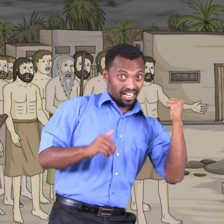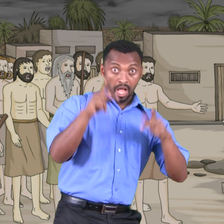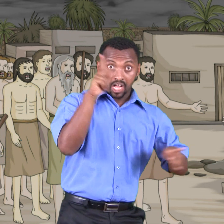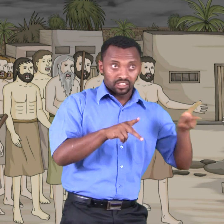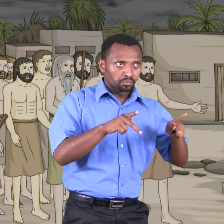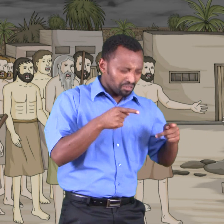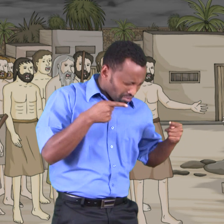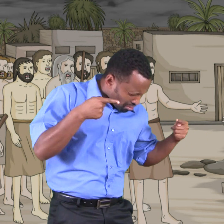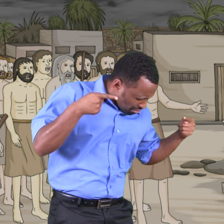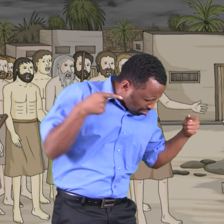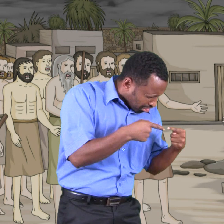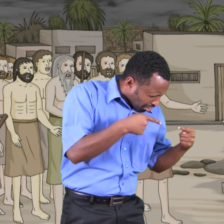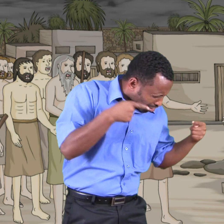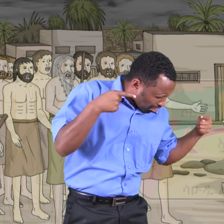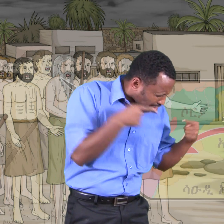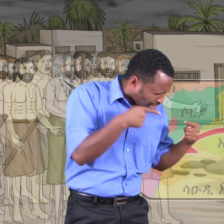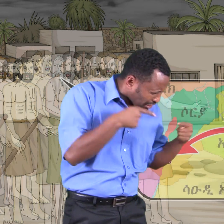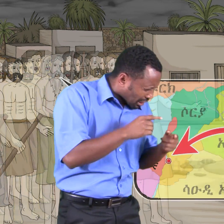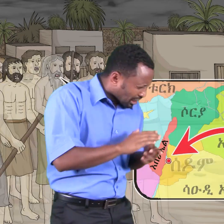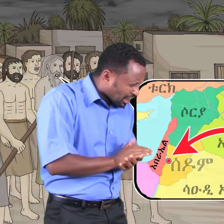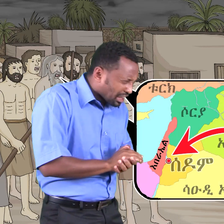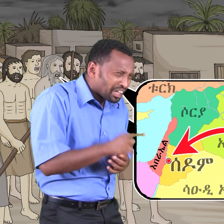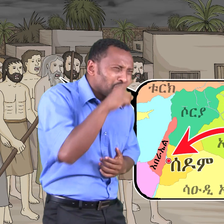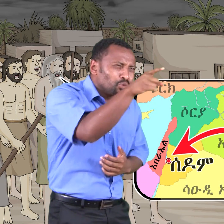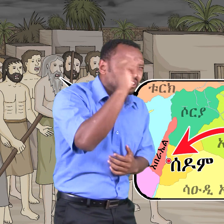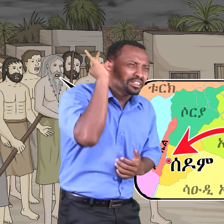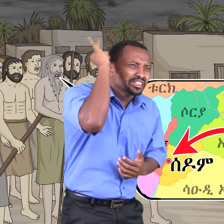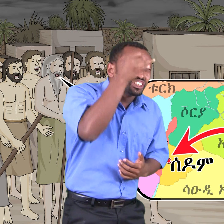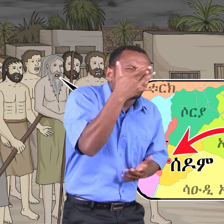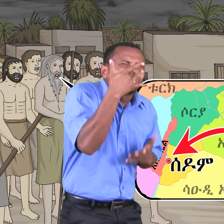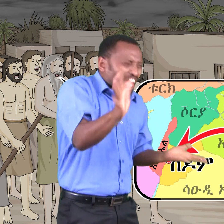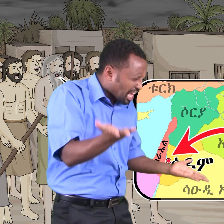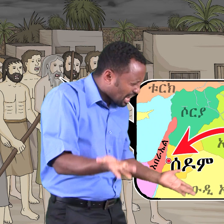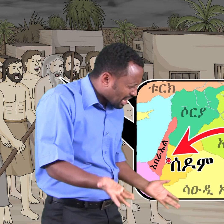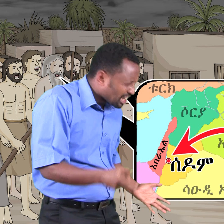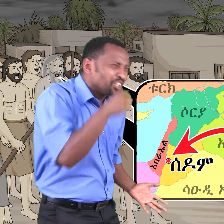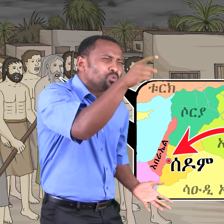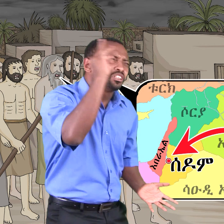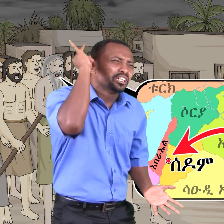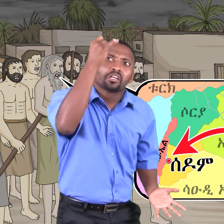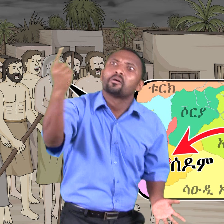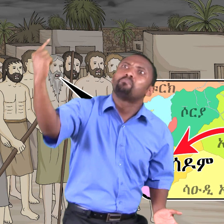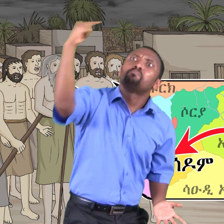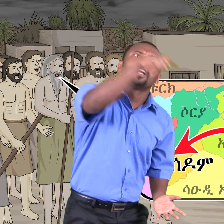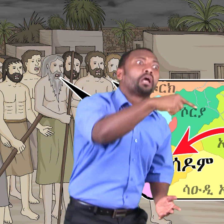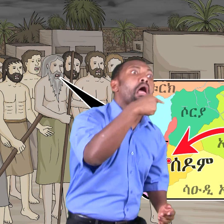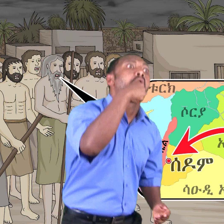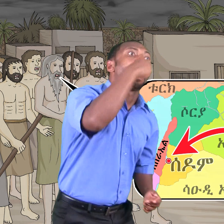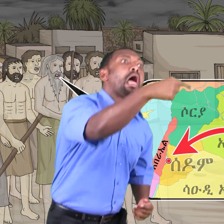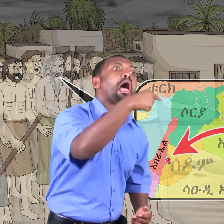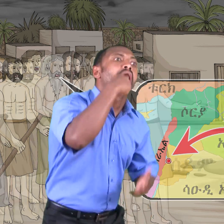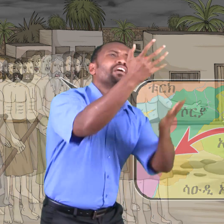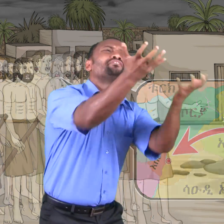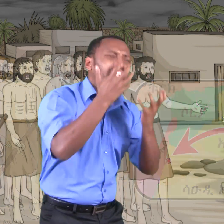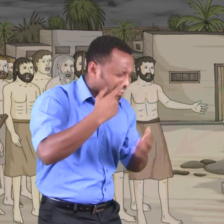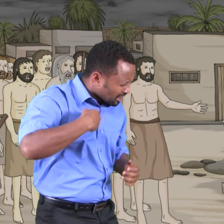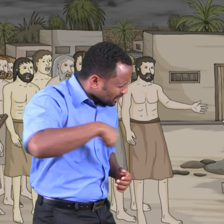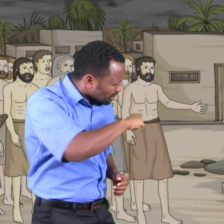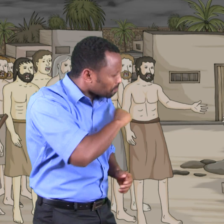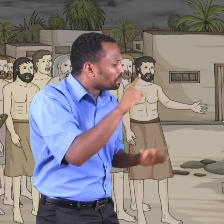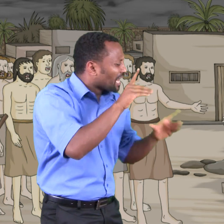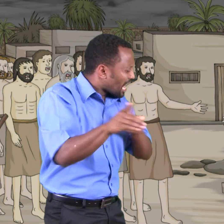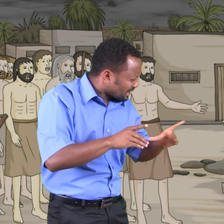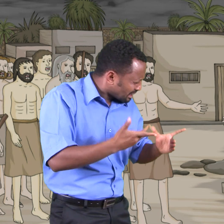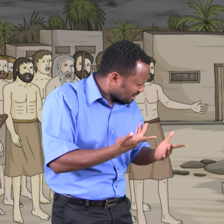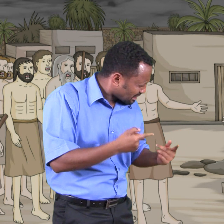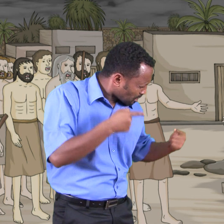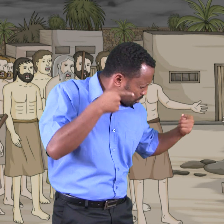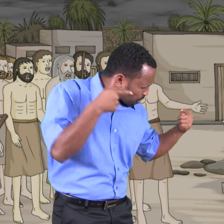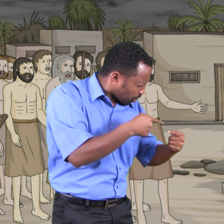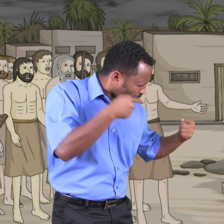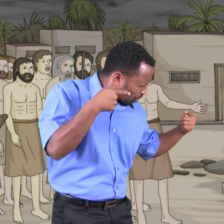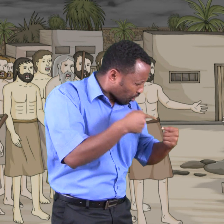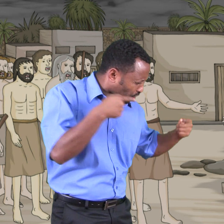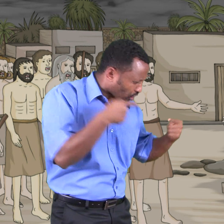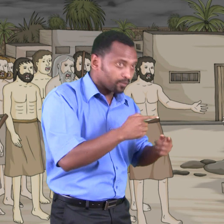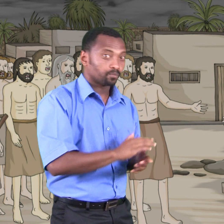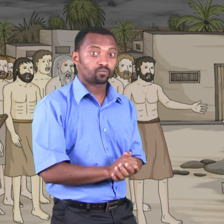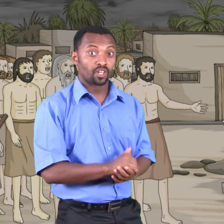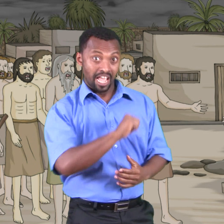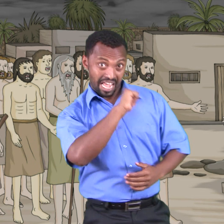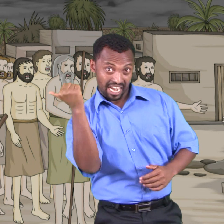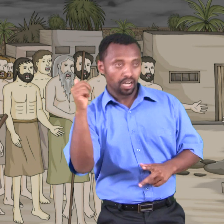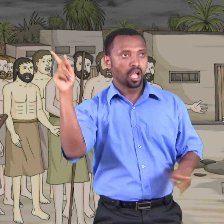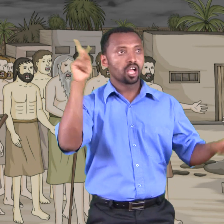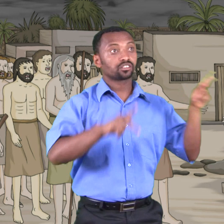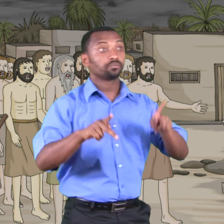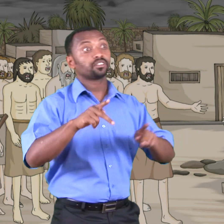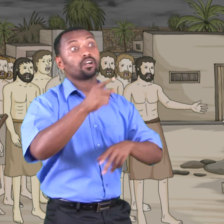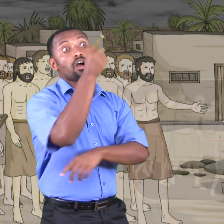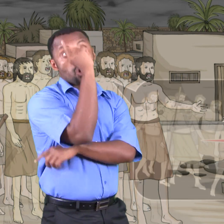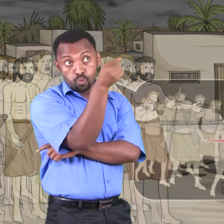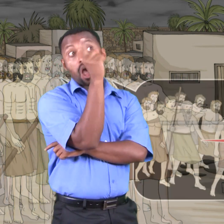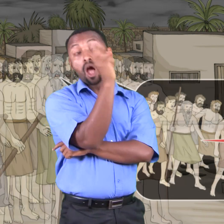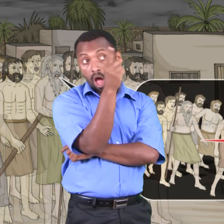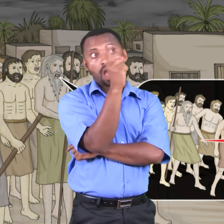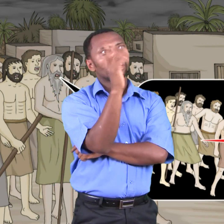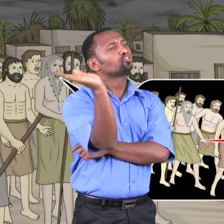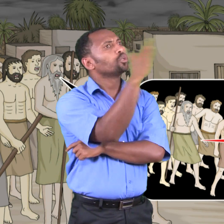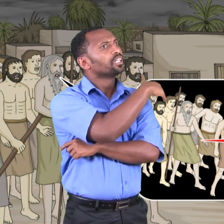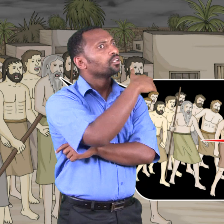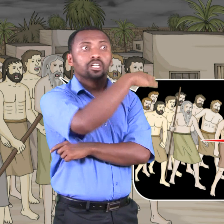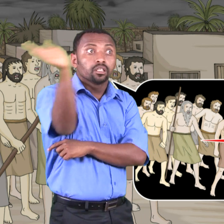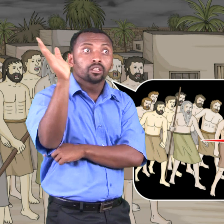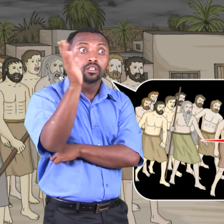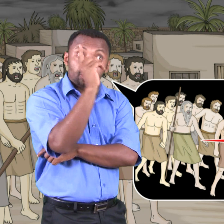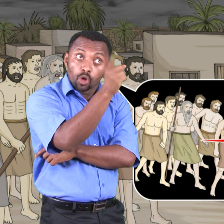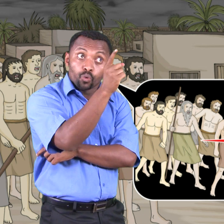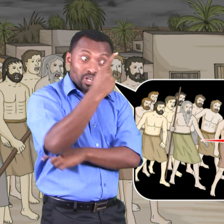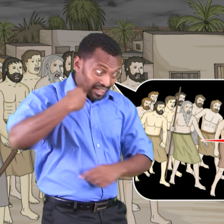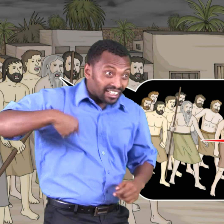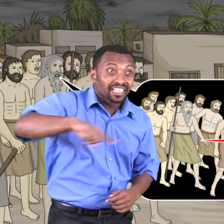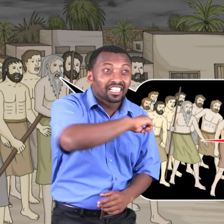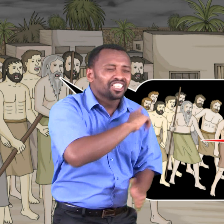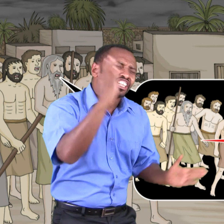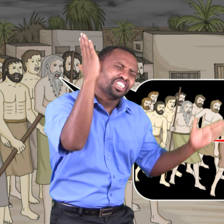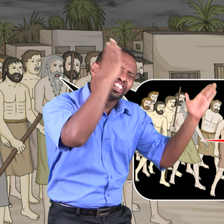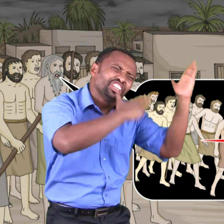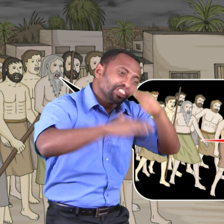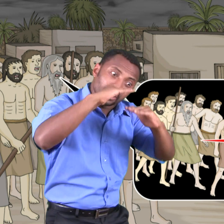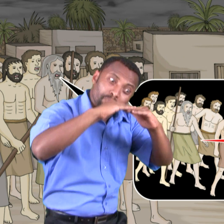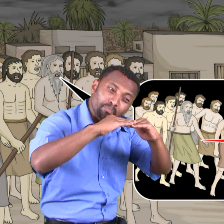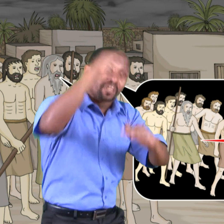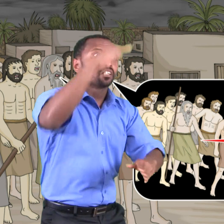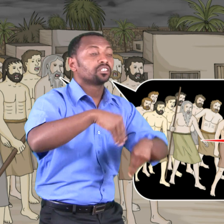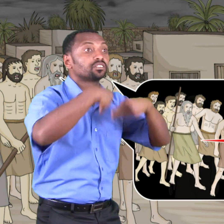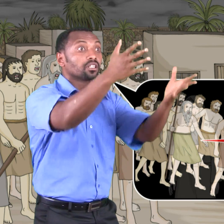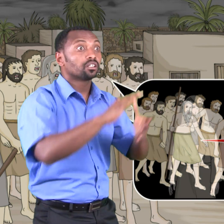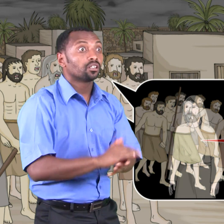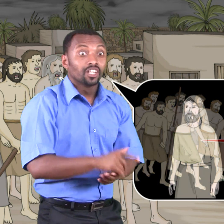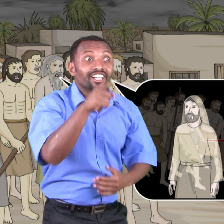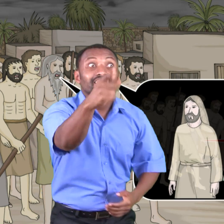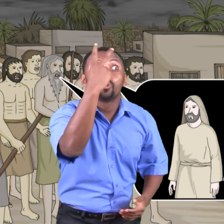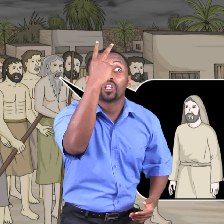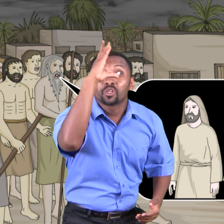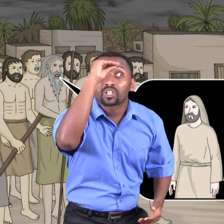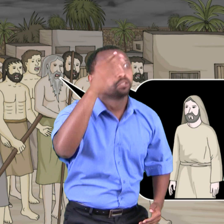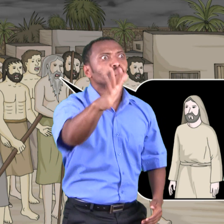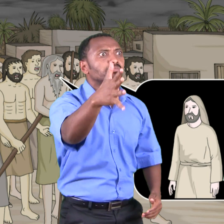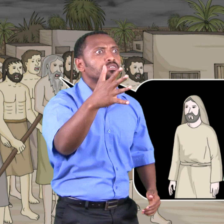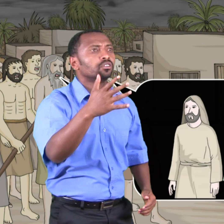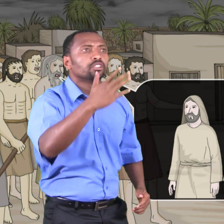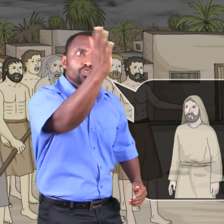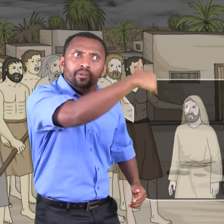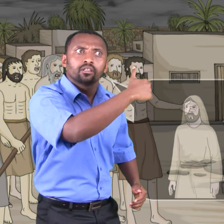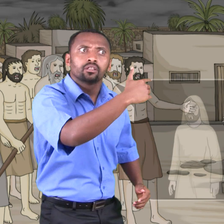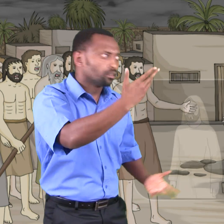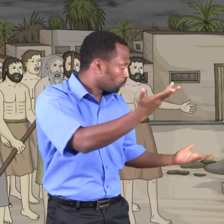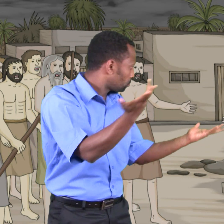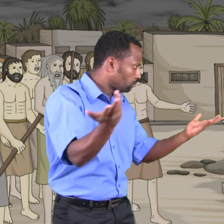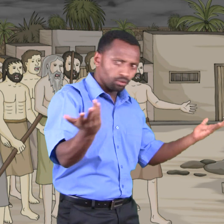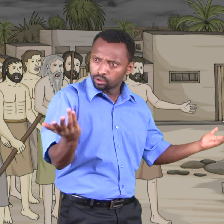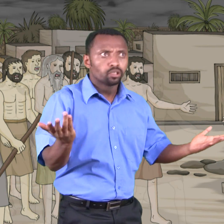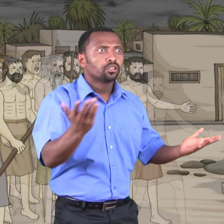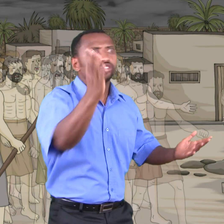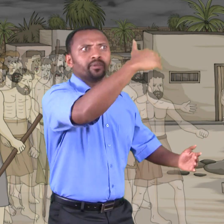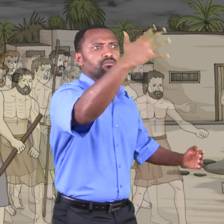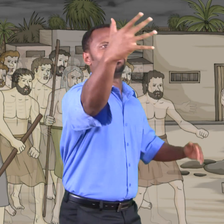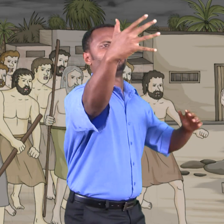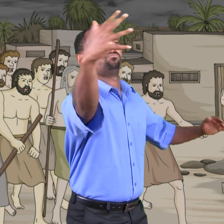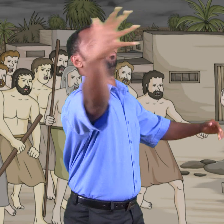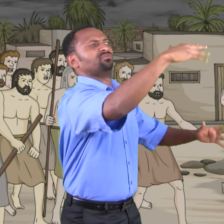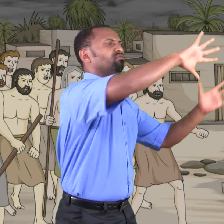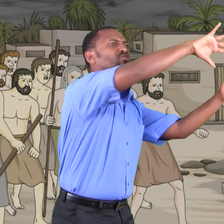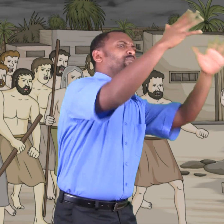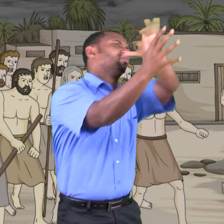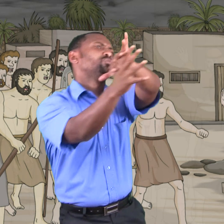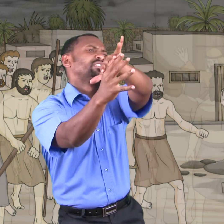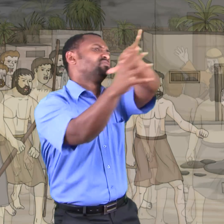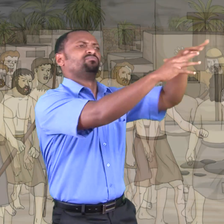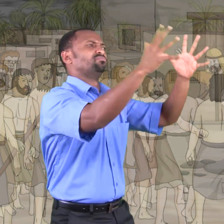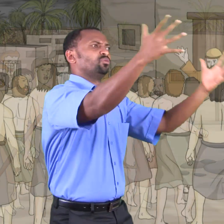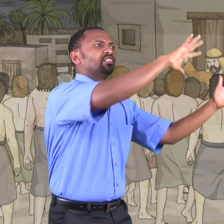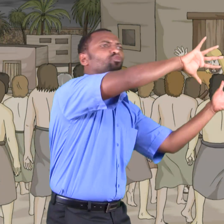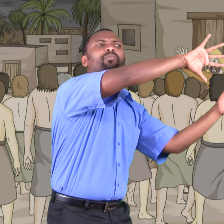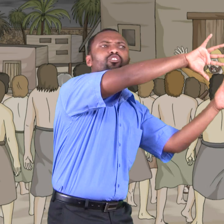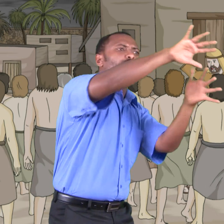And they declared, “This one came here as a foreigner, and he is already acting like a judge! Now we will treat you worse than them.”